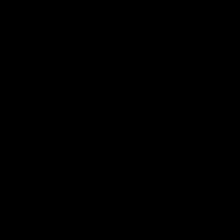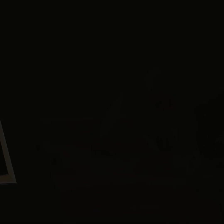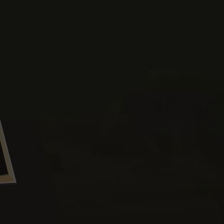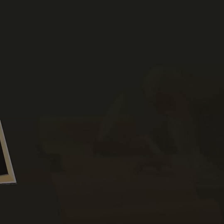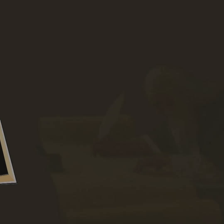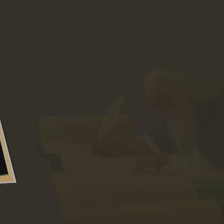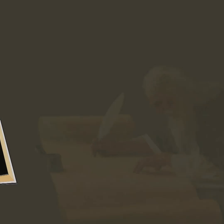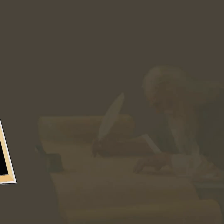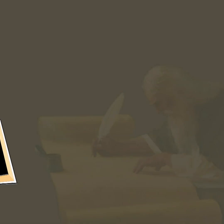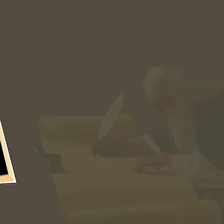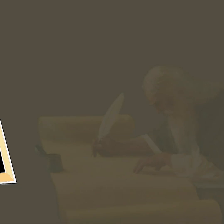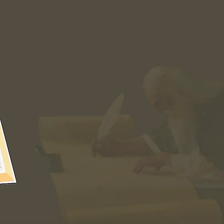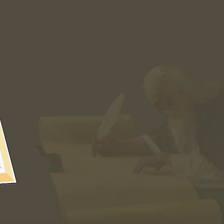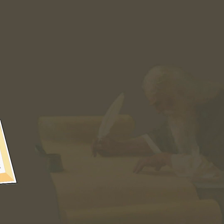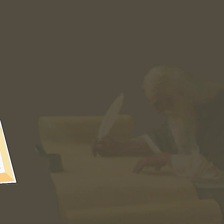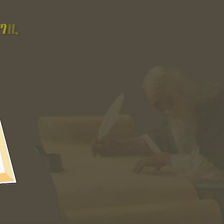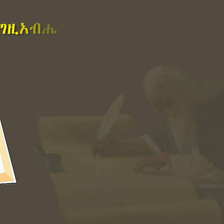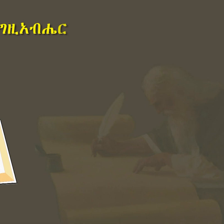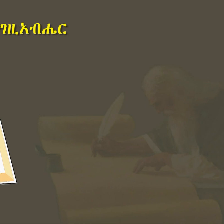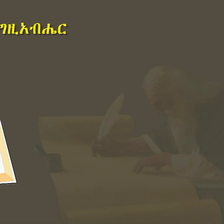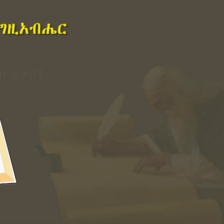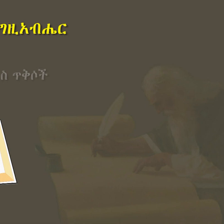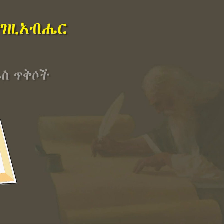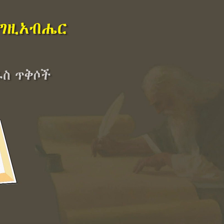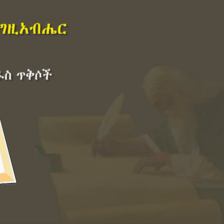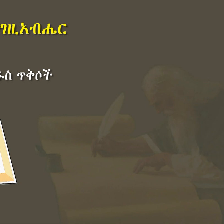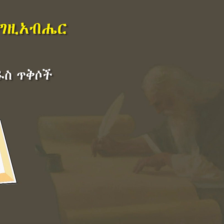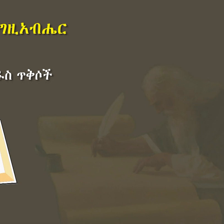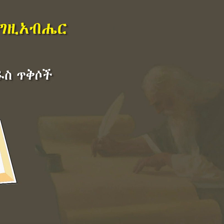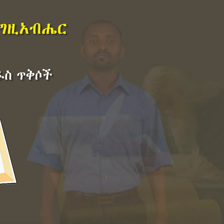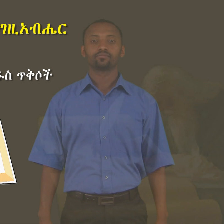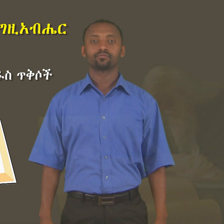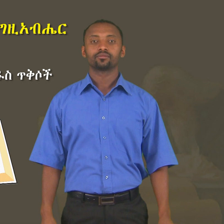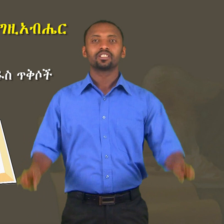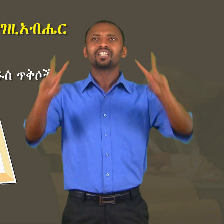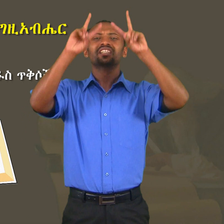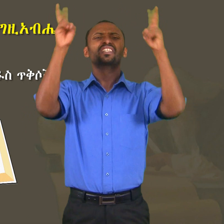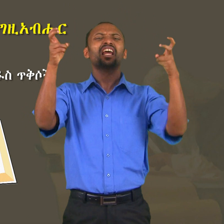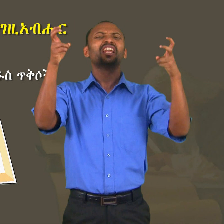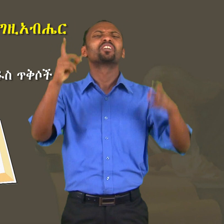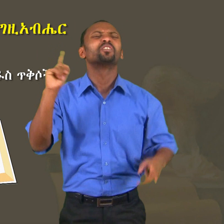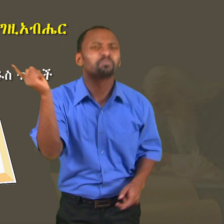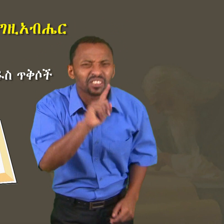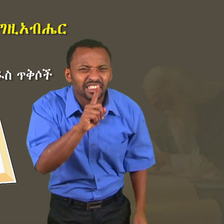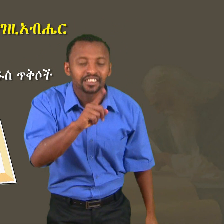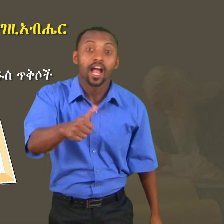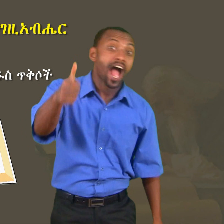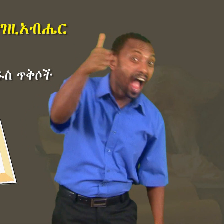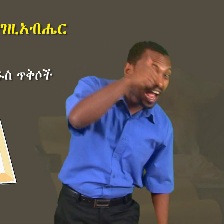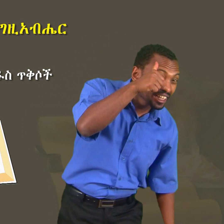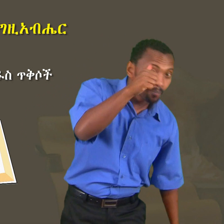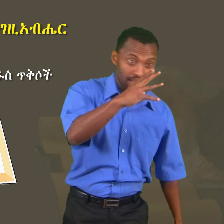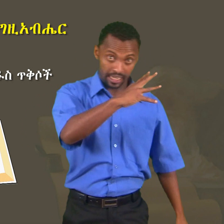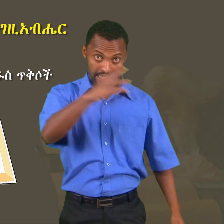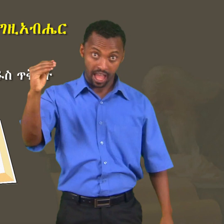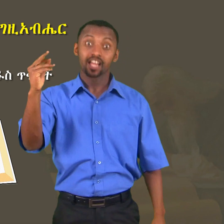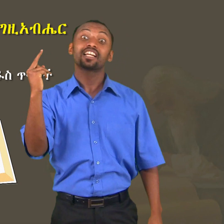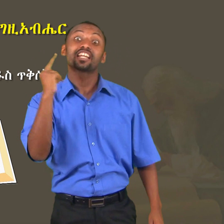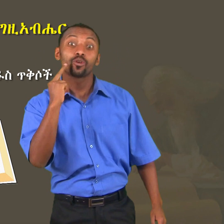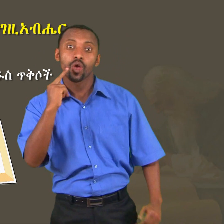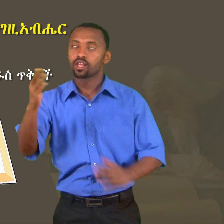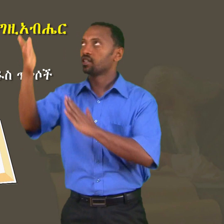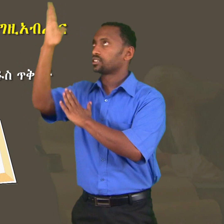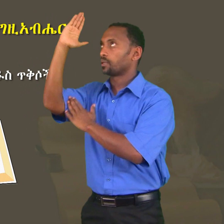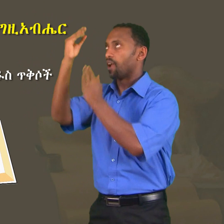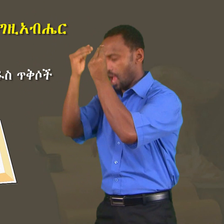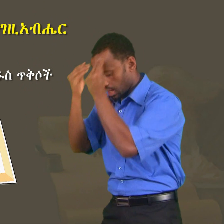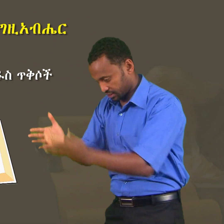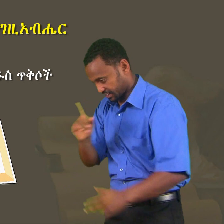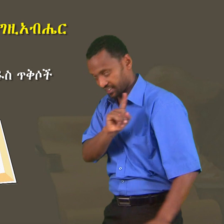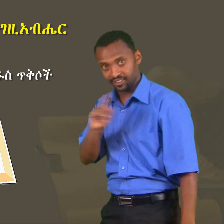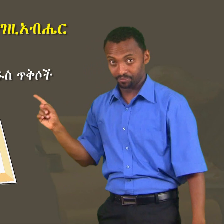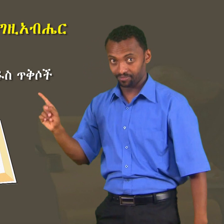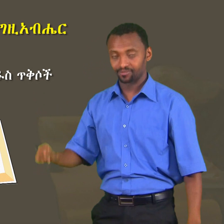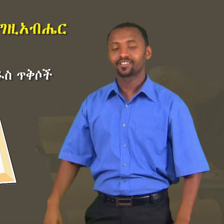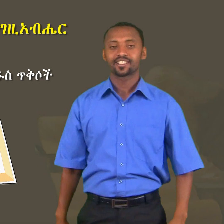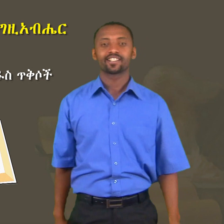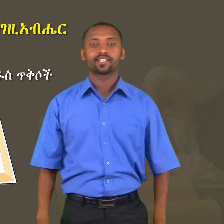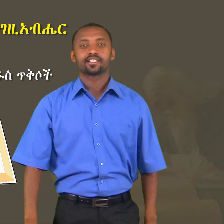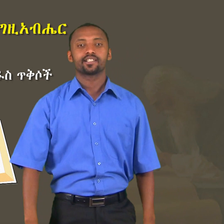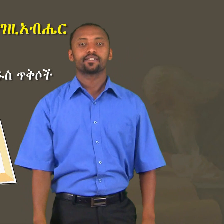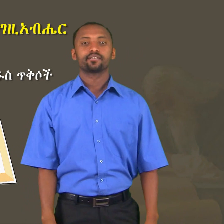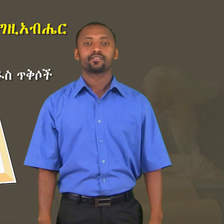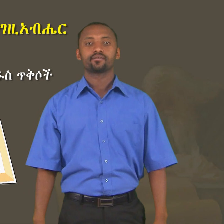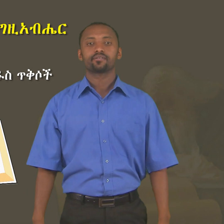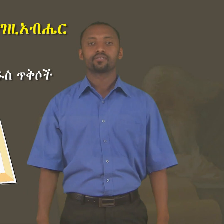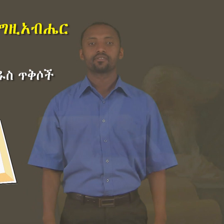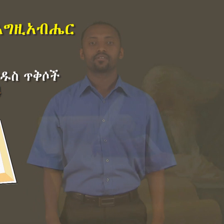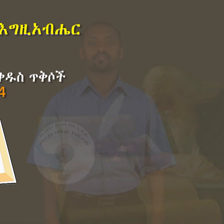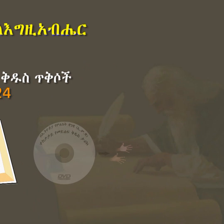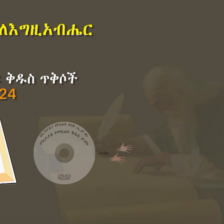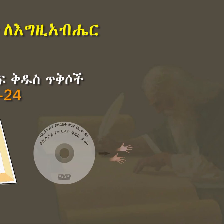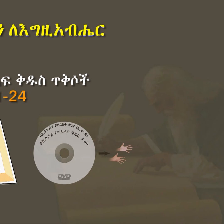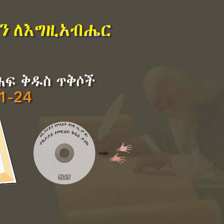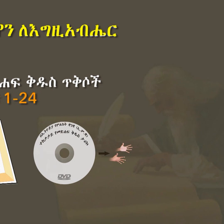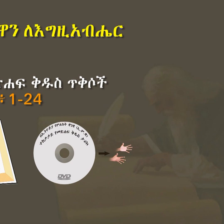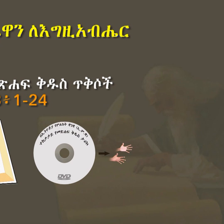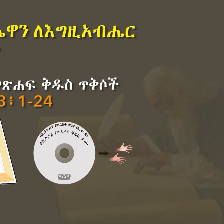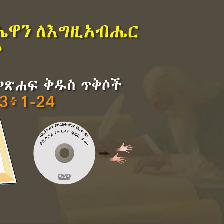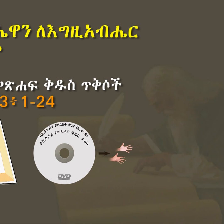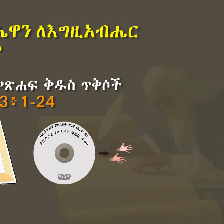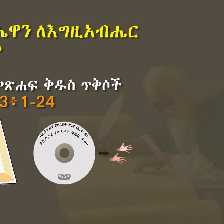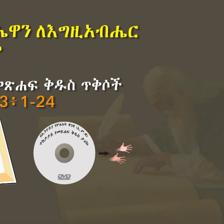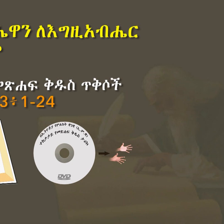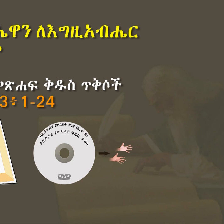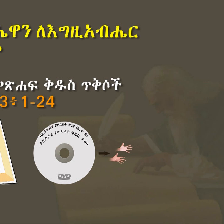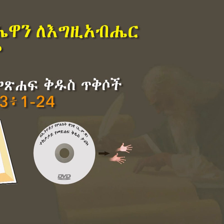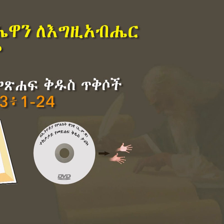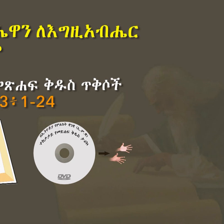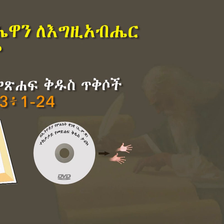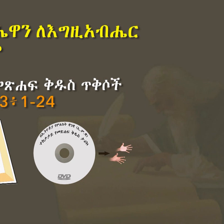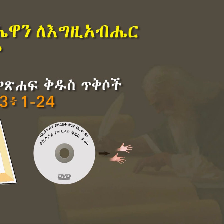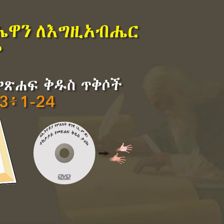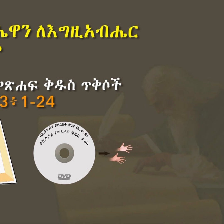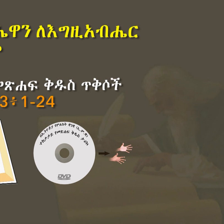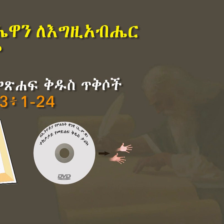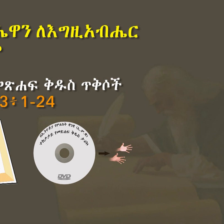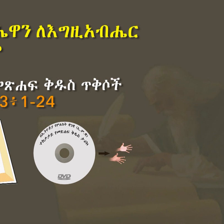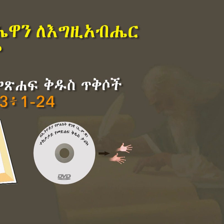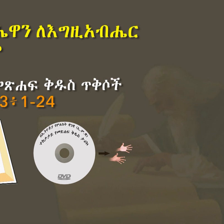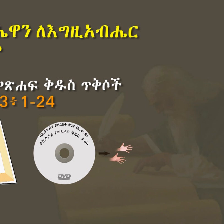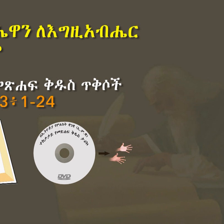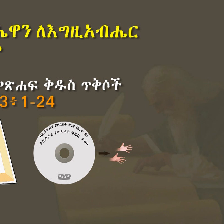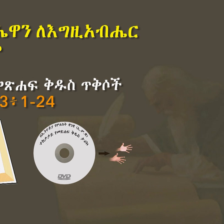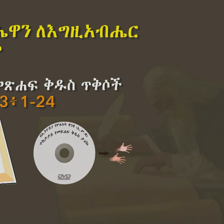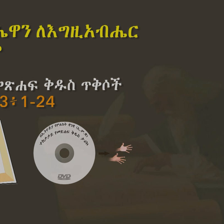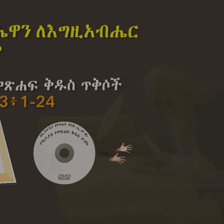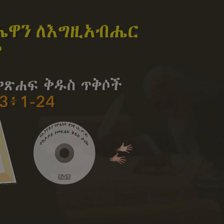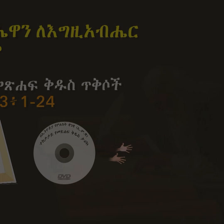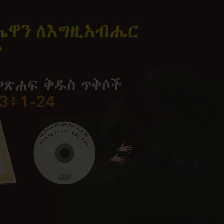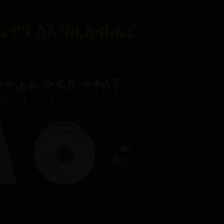Man and woman disobey God